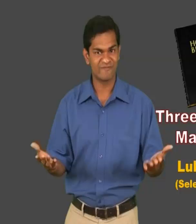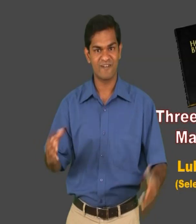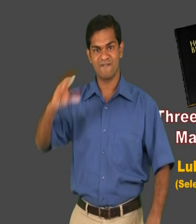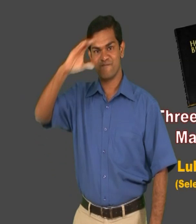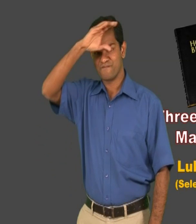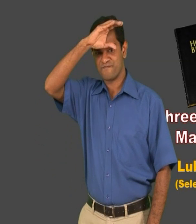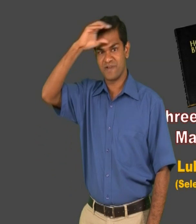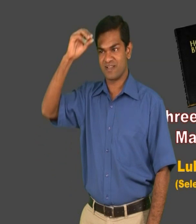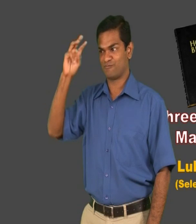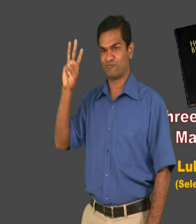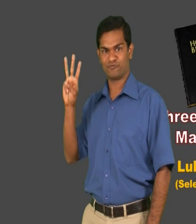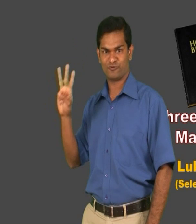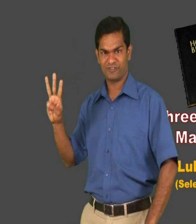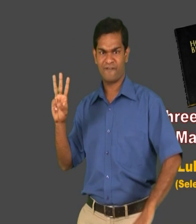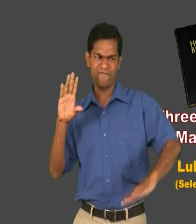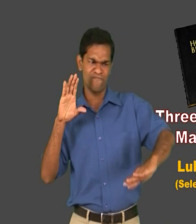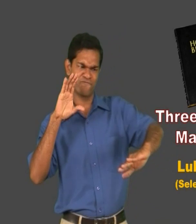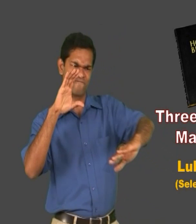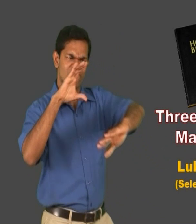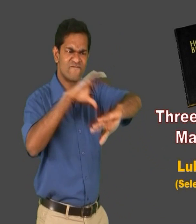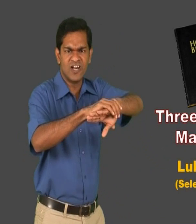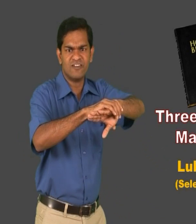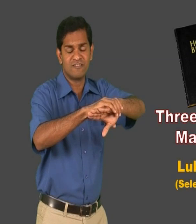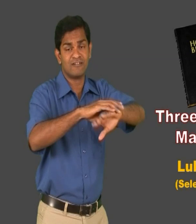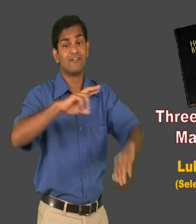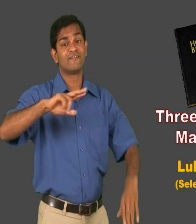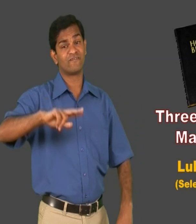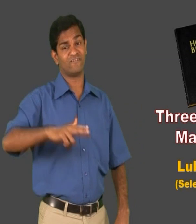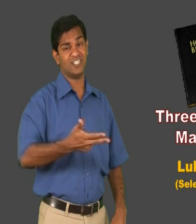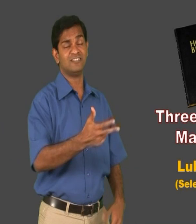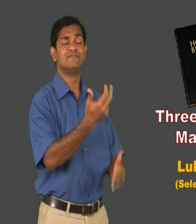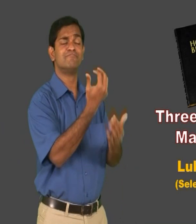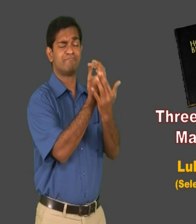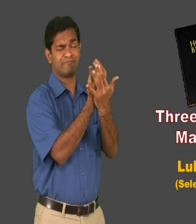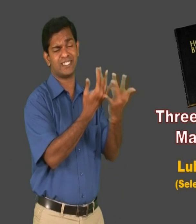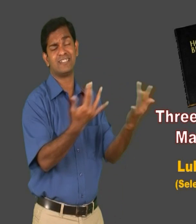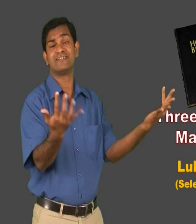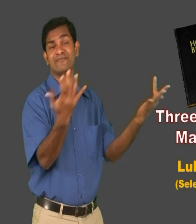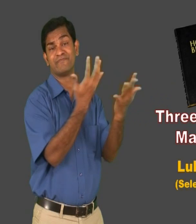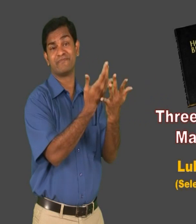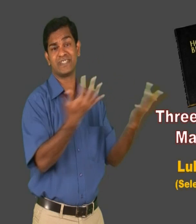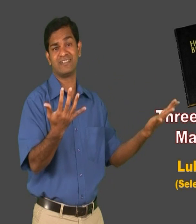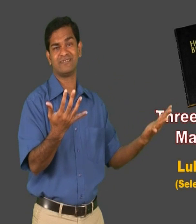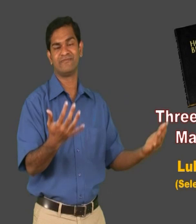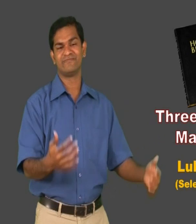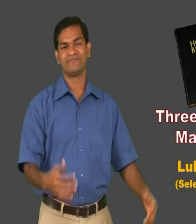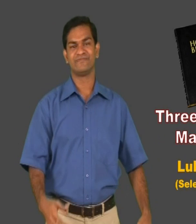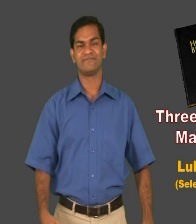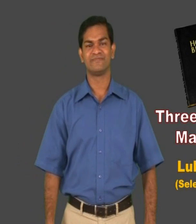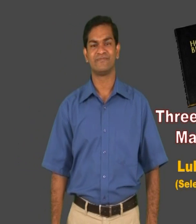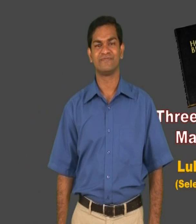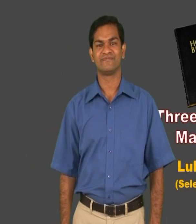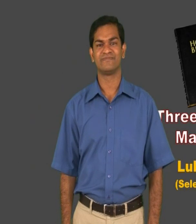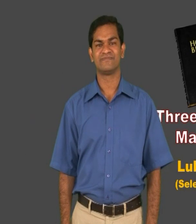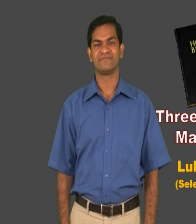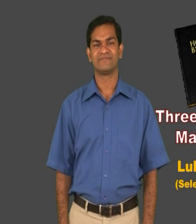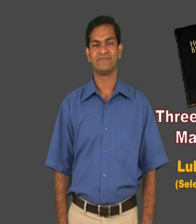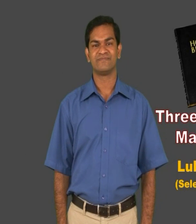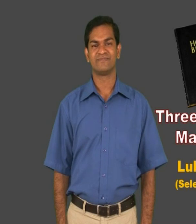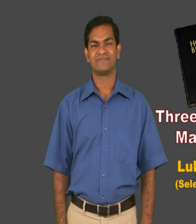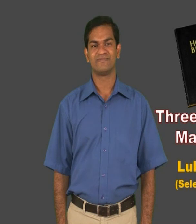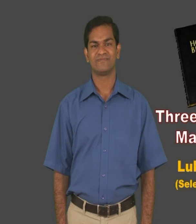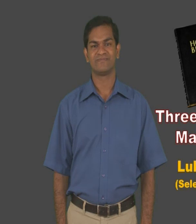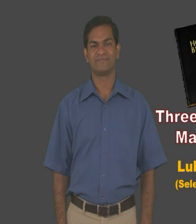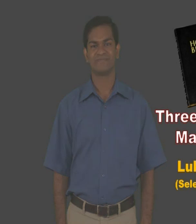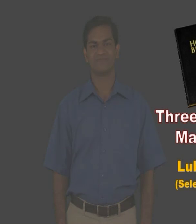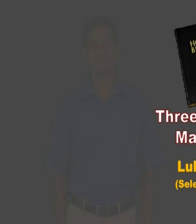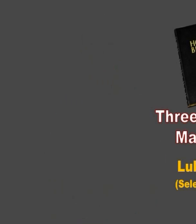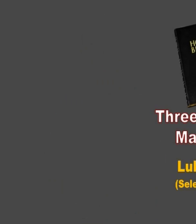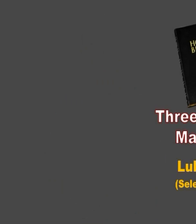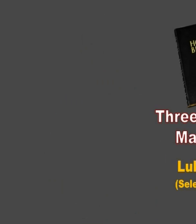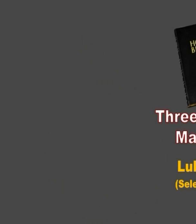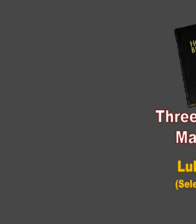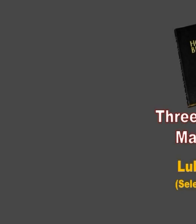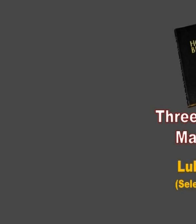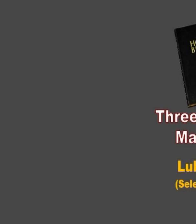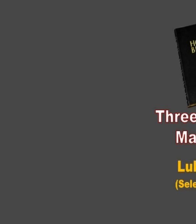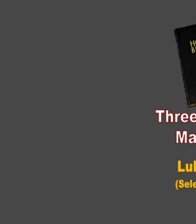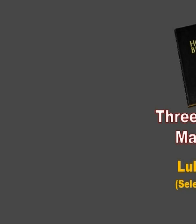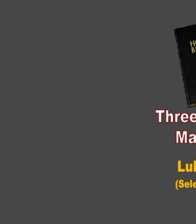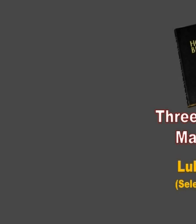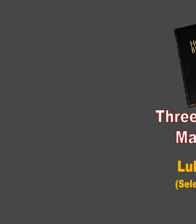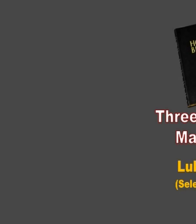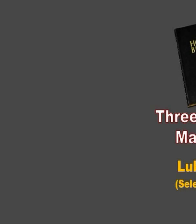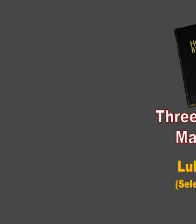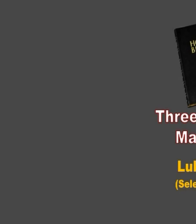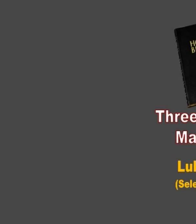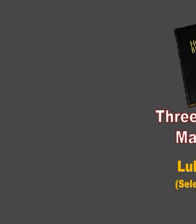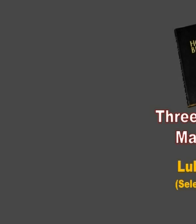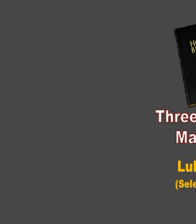Three men catch many fish